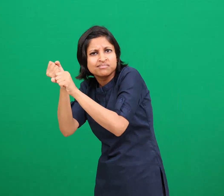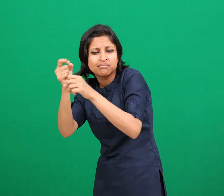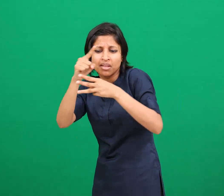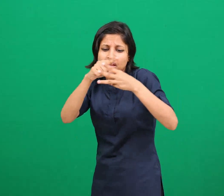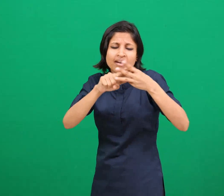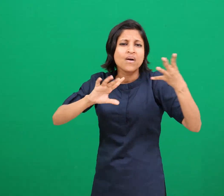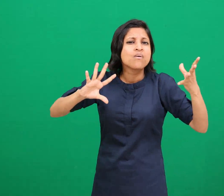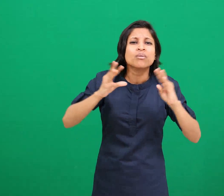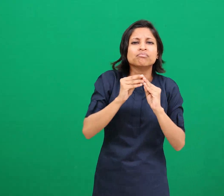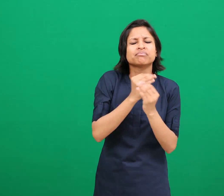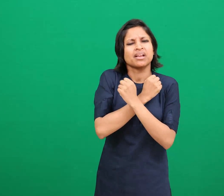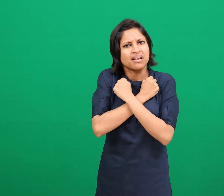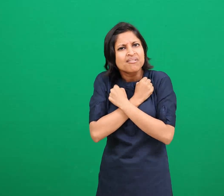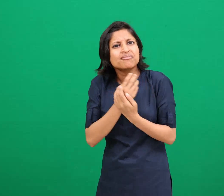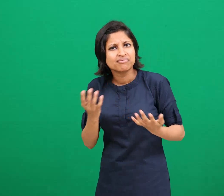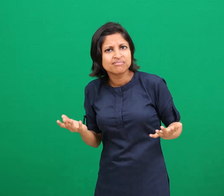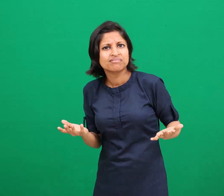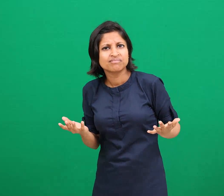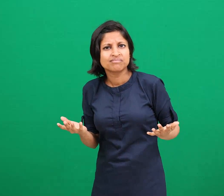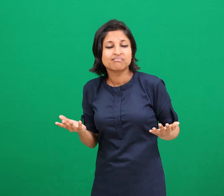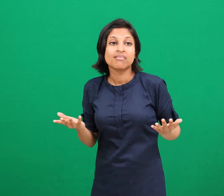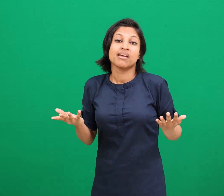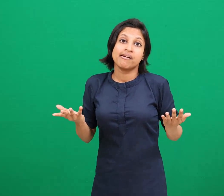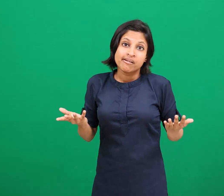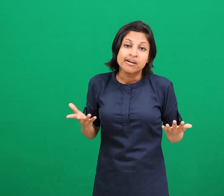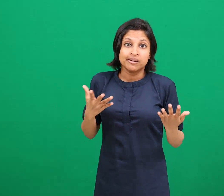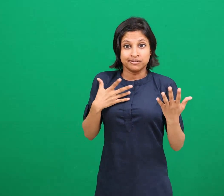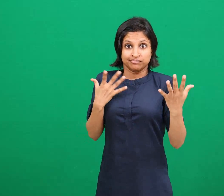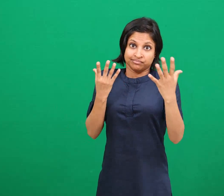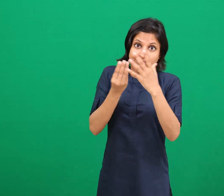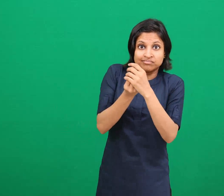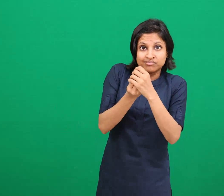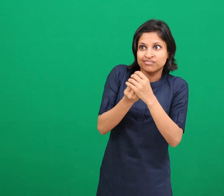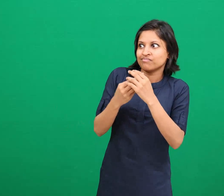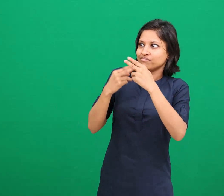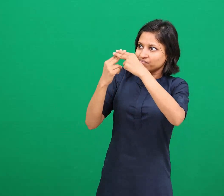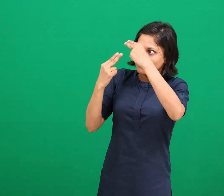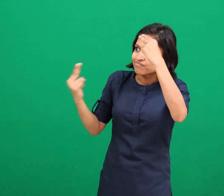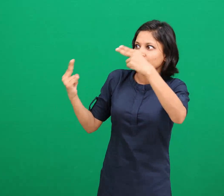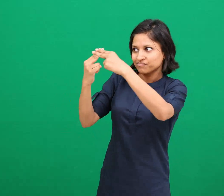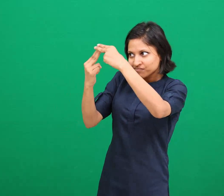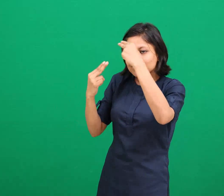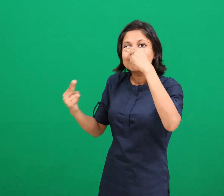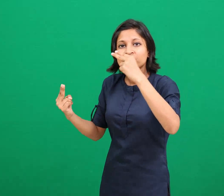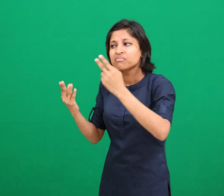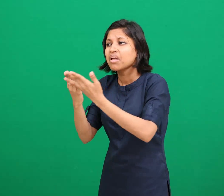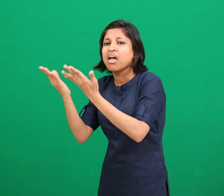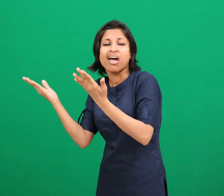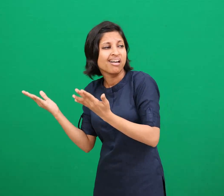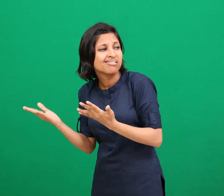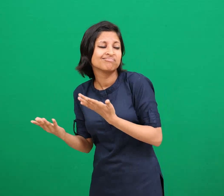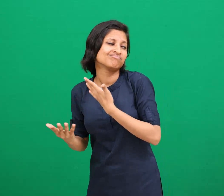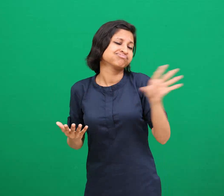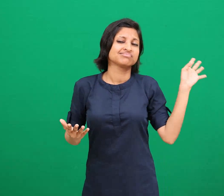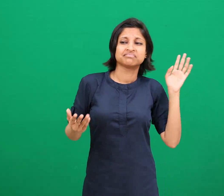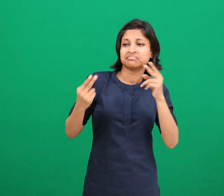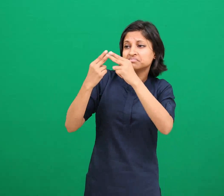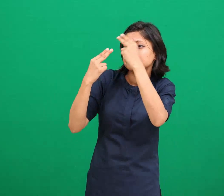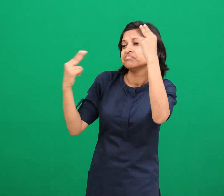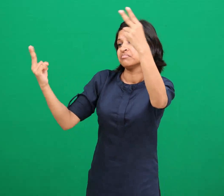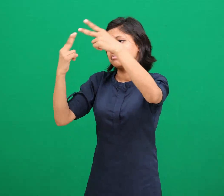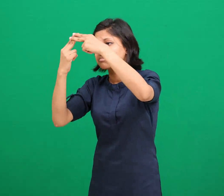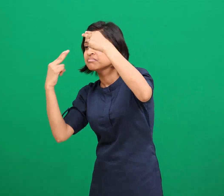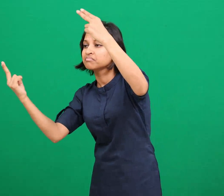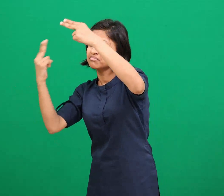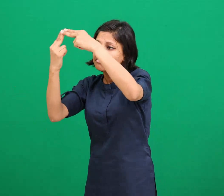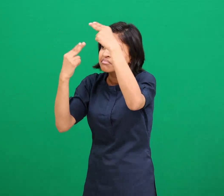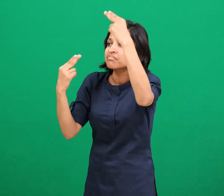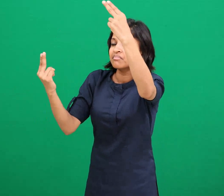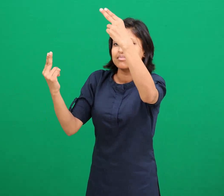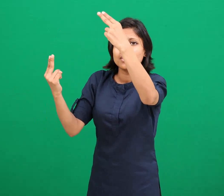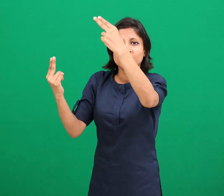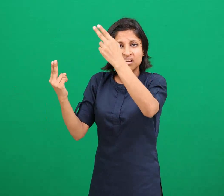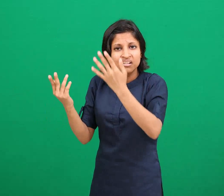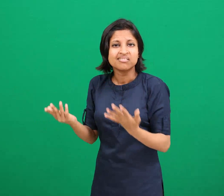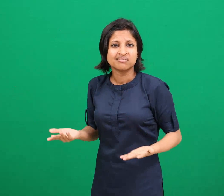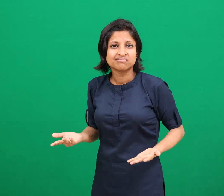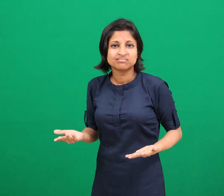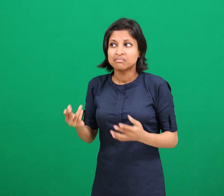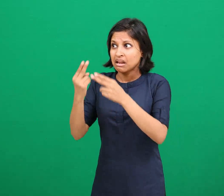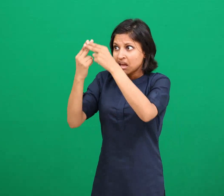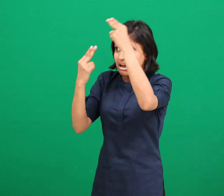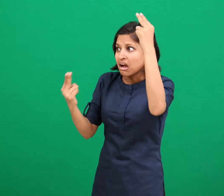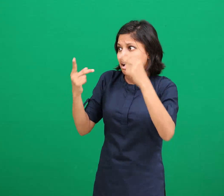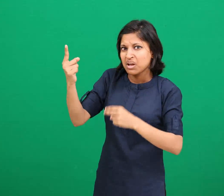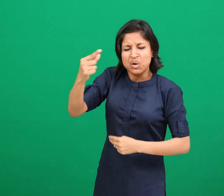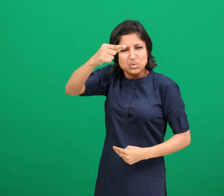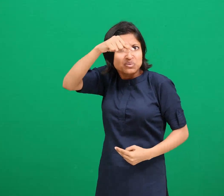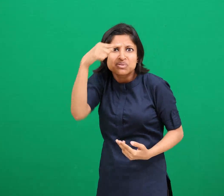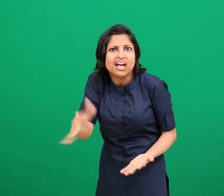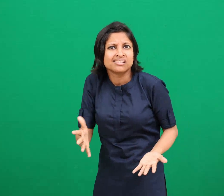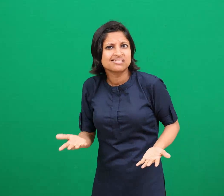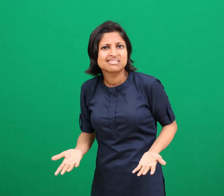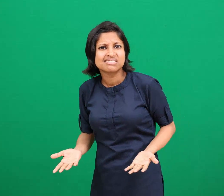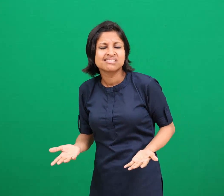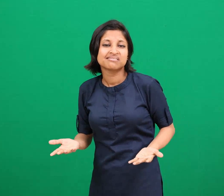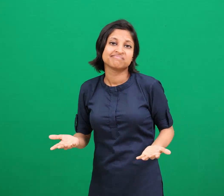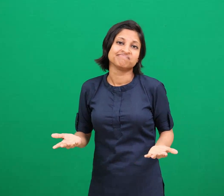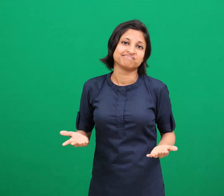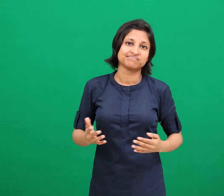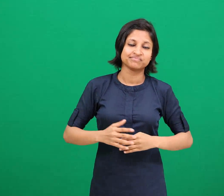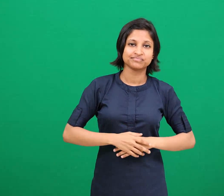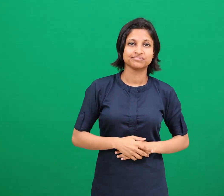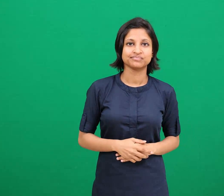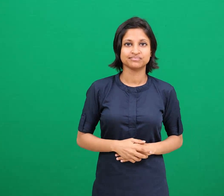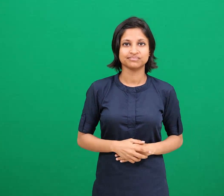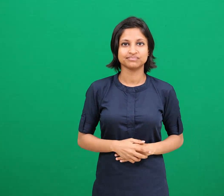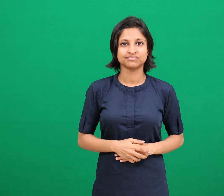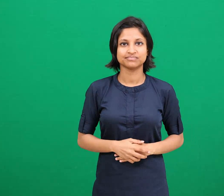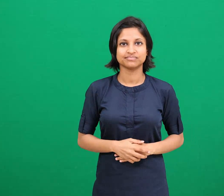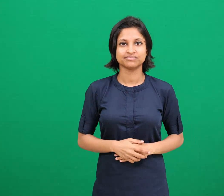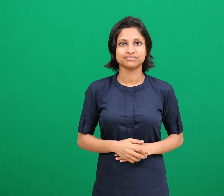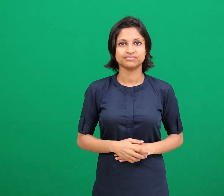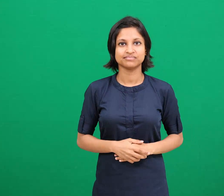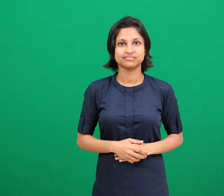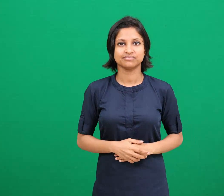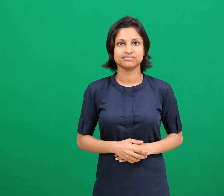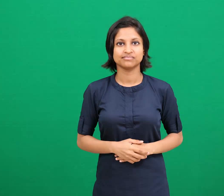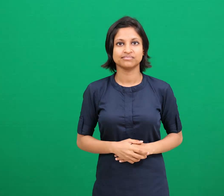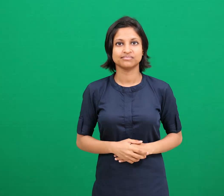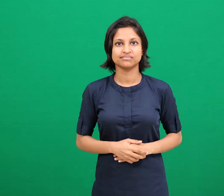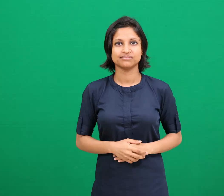Some have strayed from these ways and turned aside to empty talk.